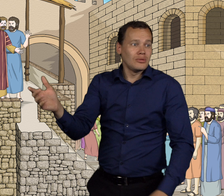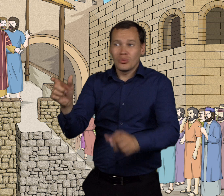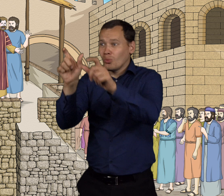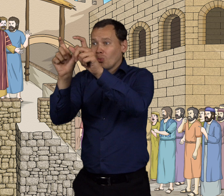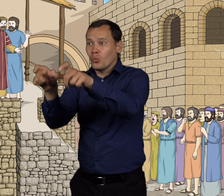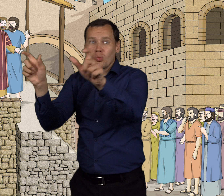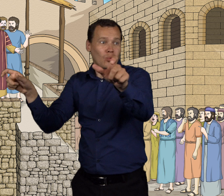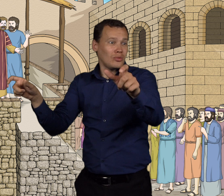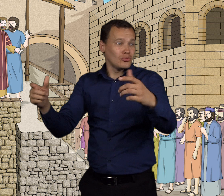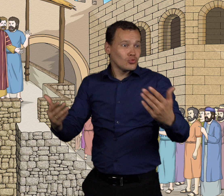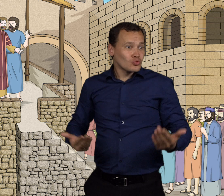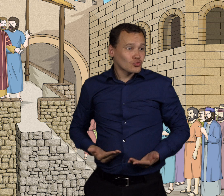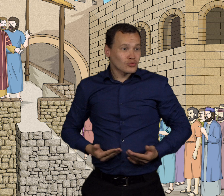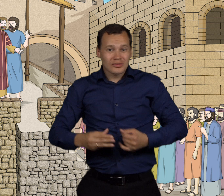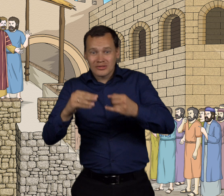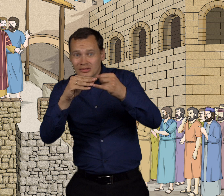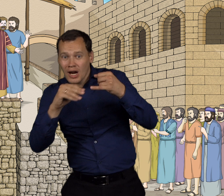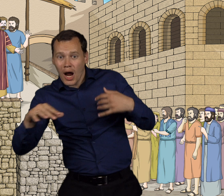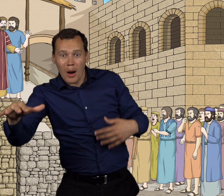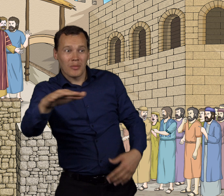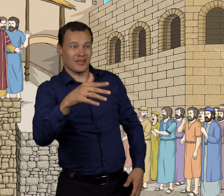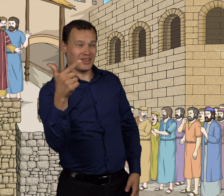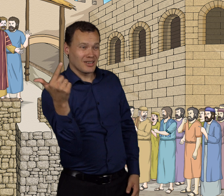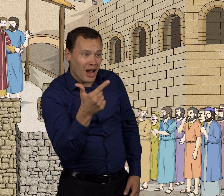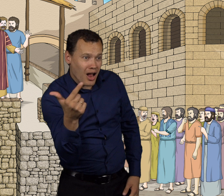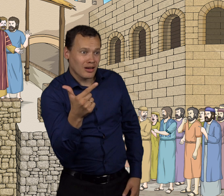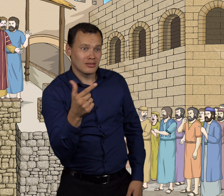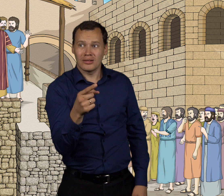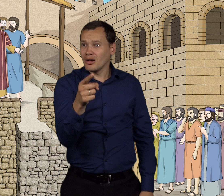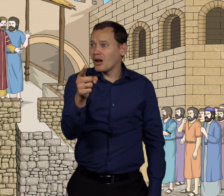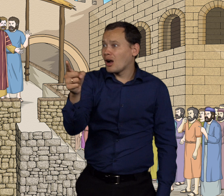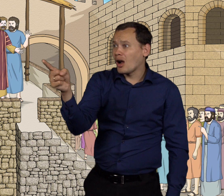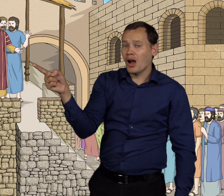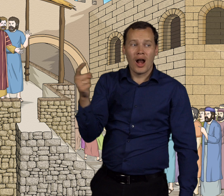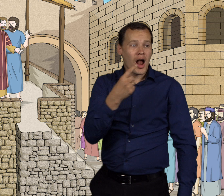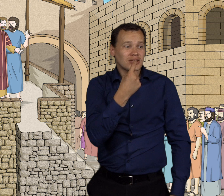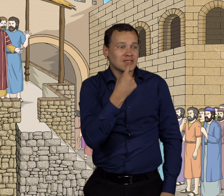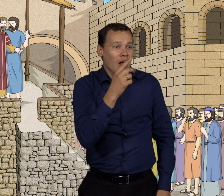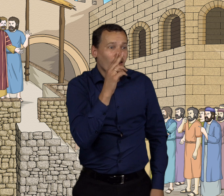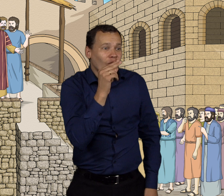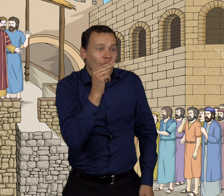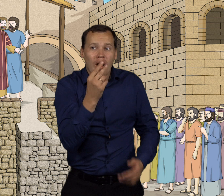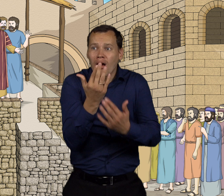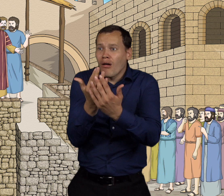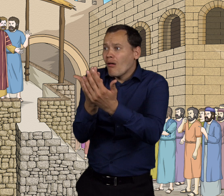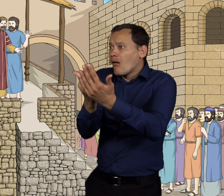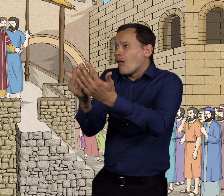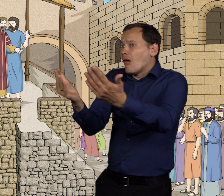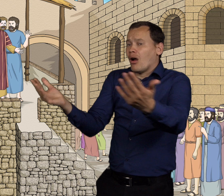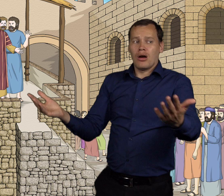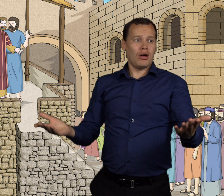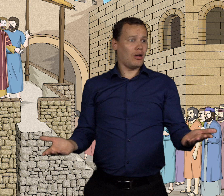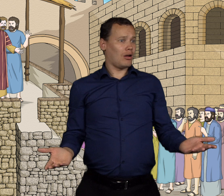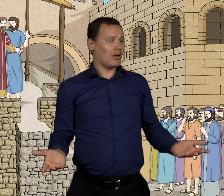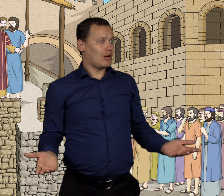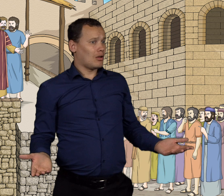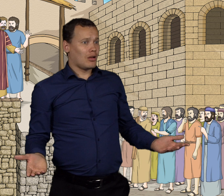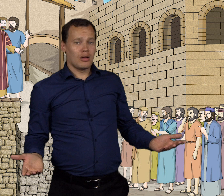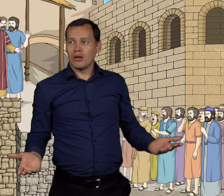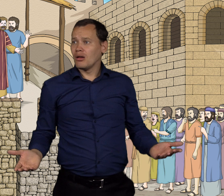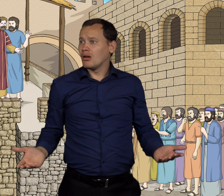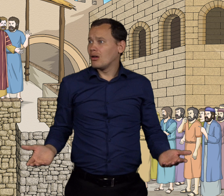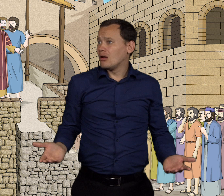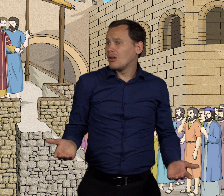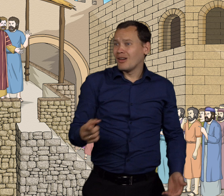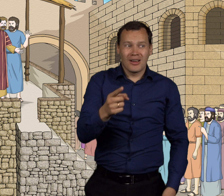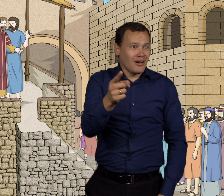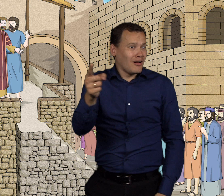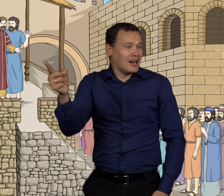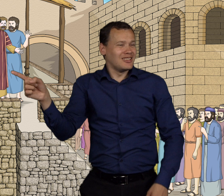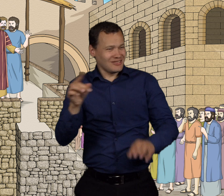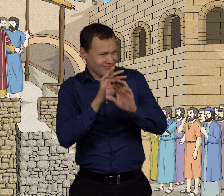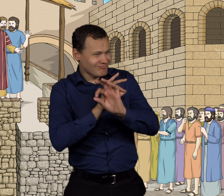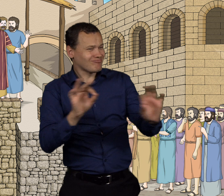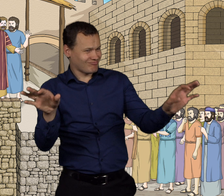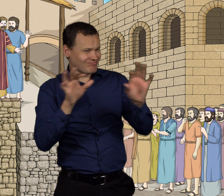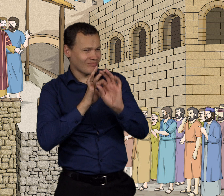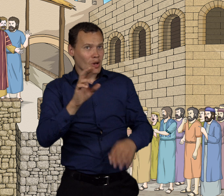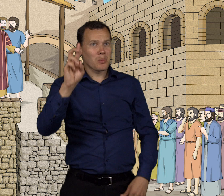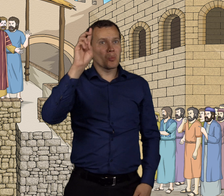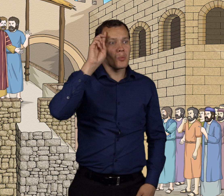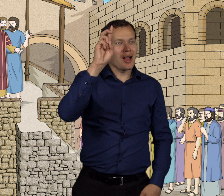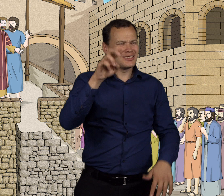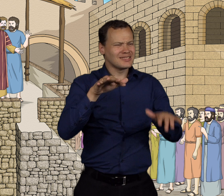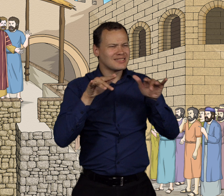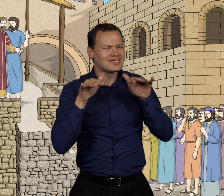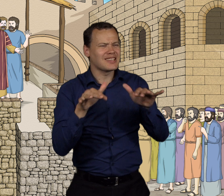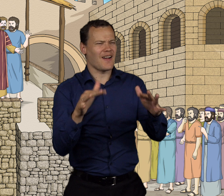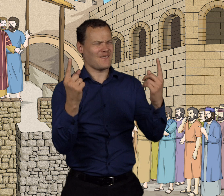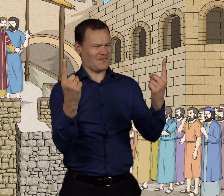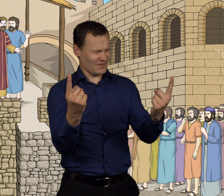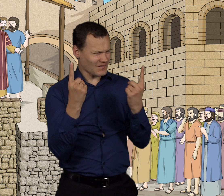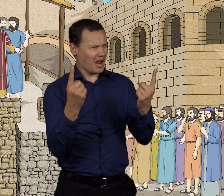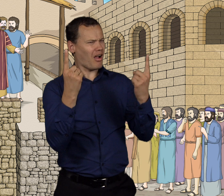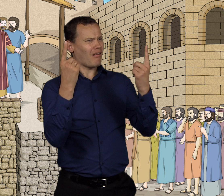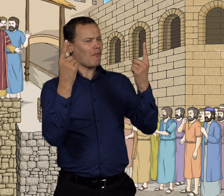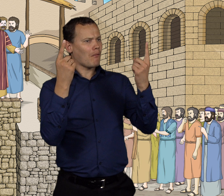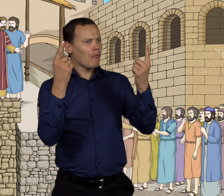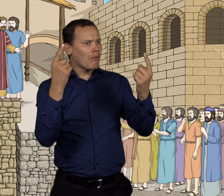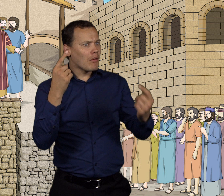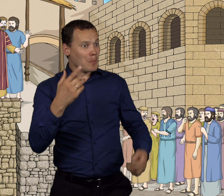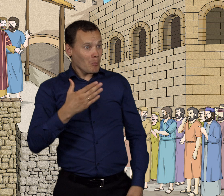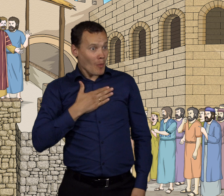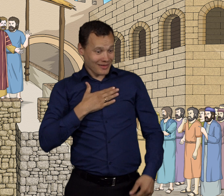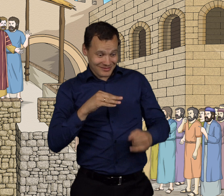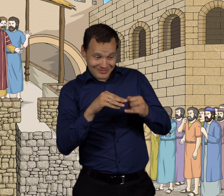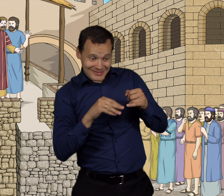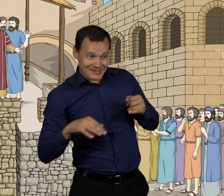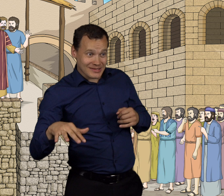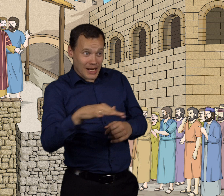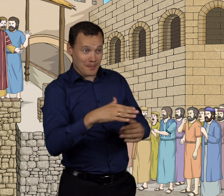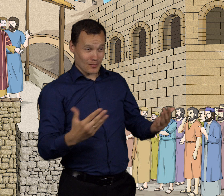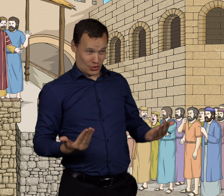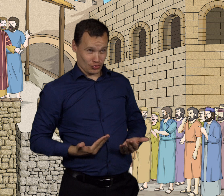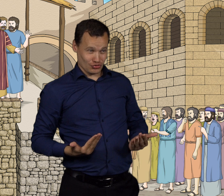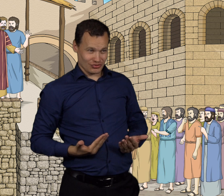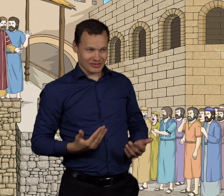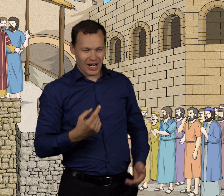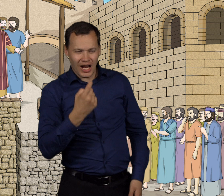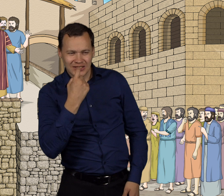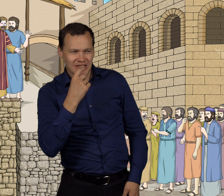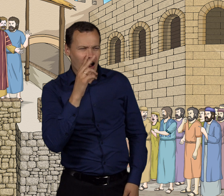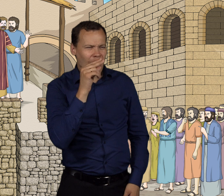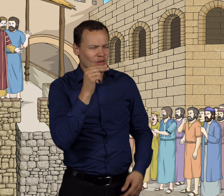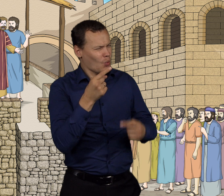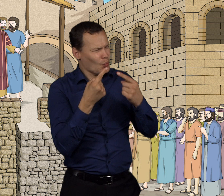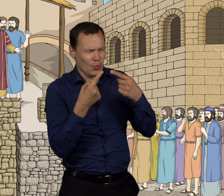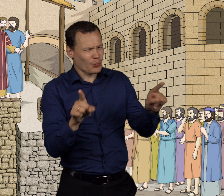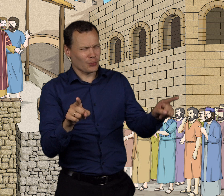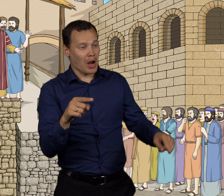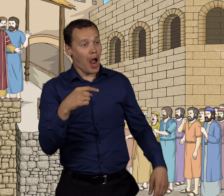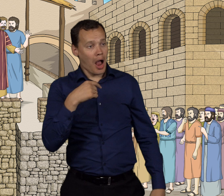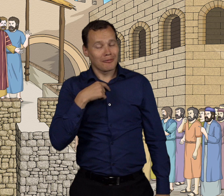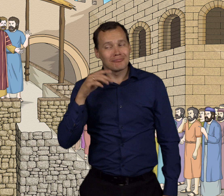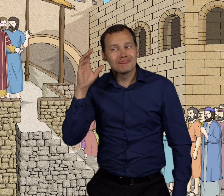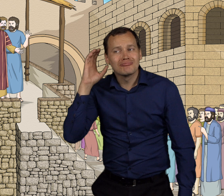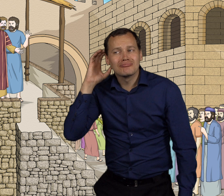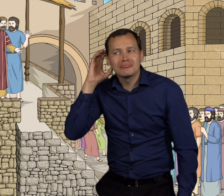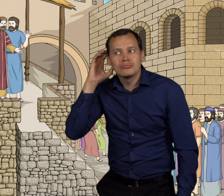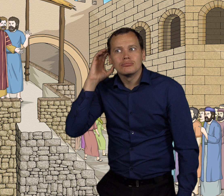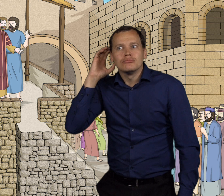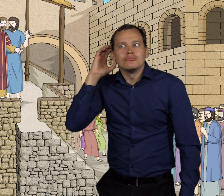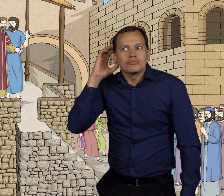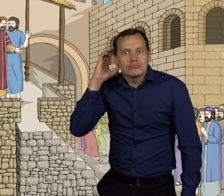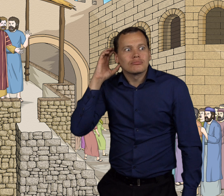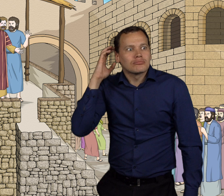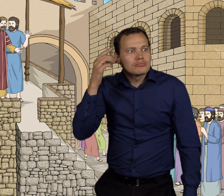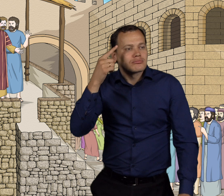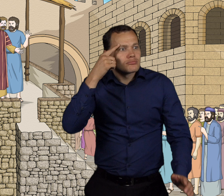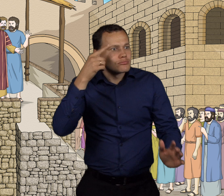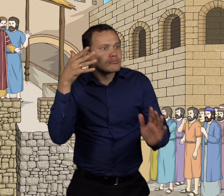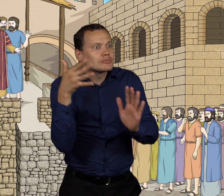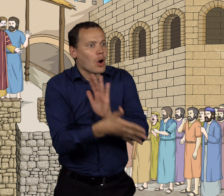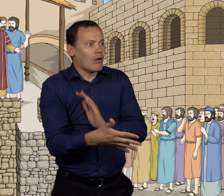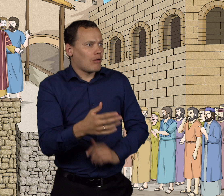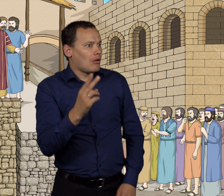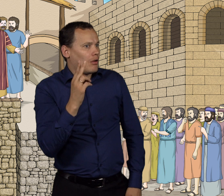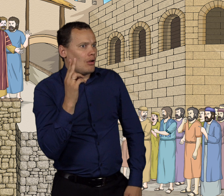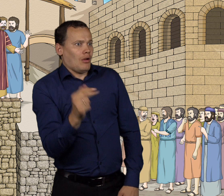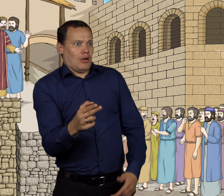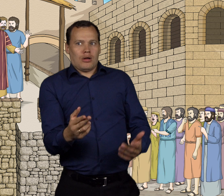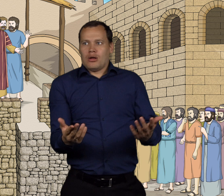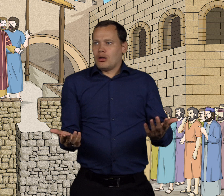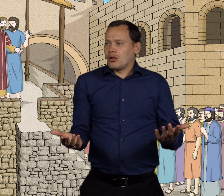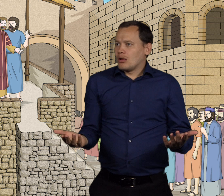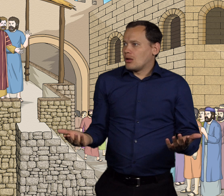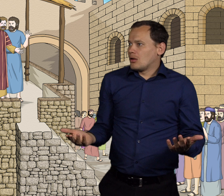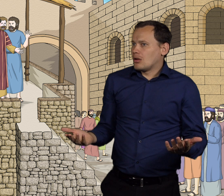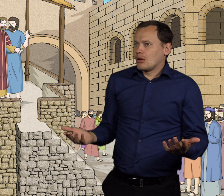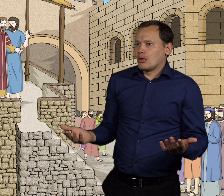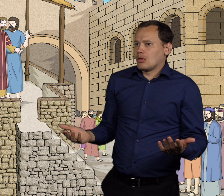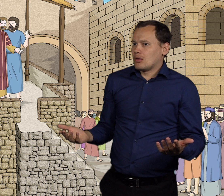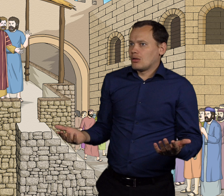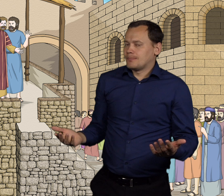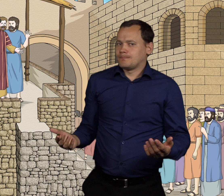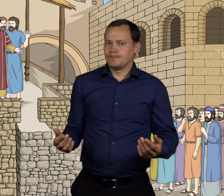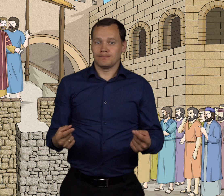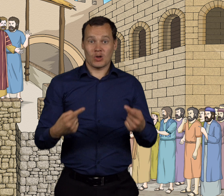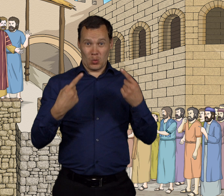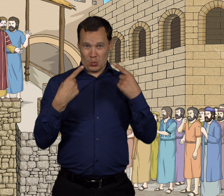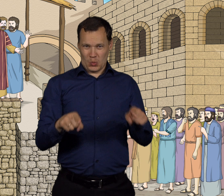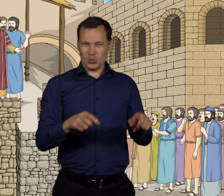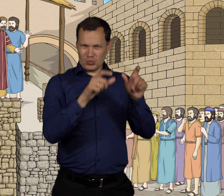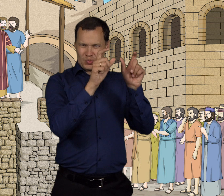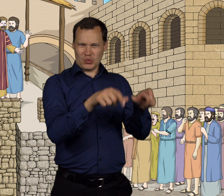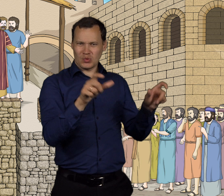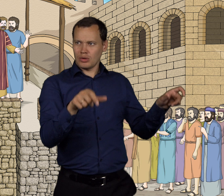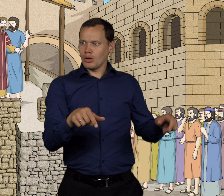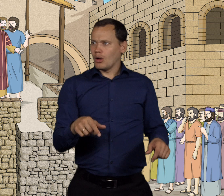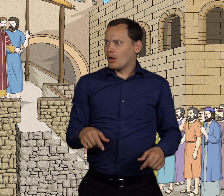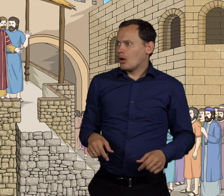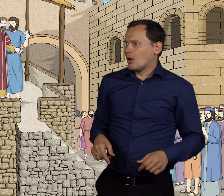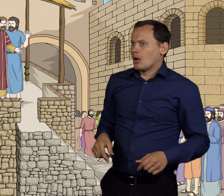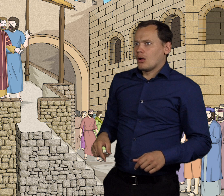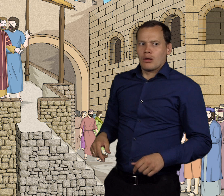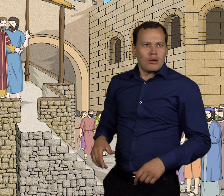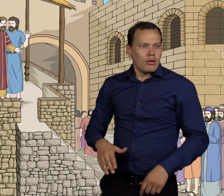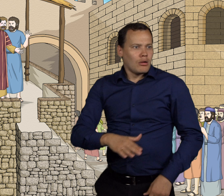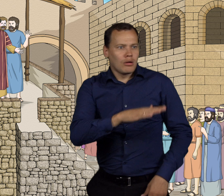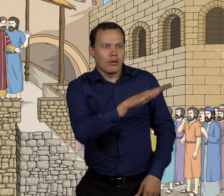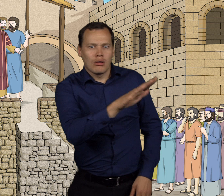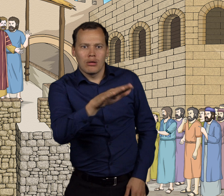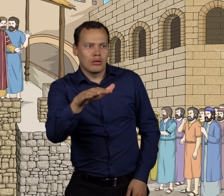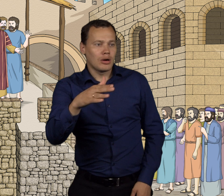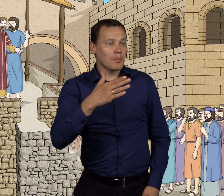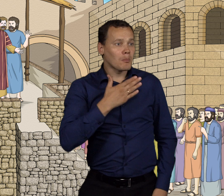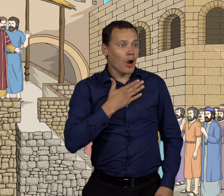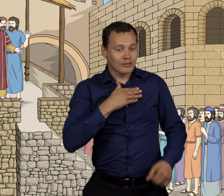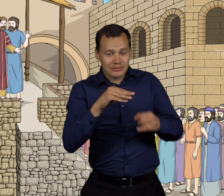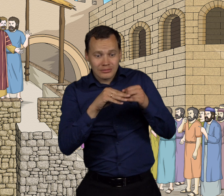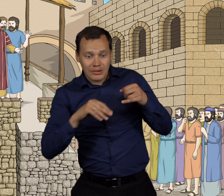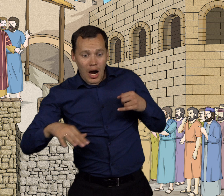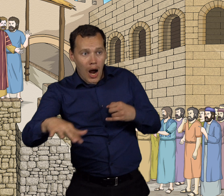Astounded and amazed, they asked, “Are not all these men who are speaking Galileans? How is it then that each of us hears them in his own native language? Parthians, Medes, and Elamites;